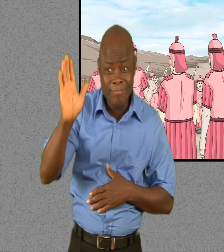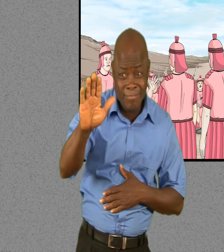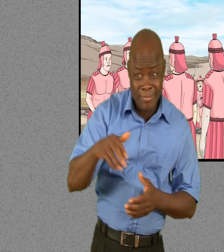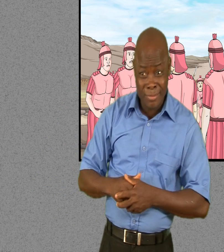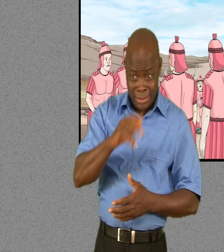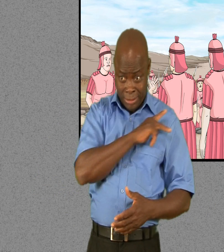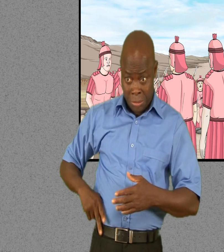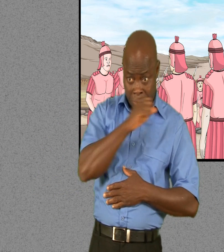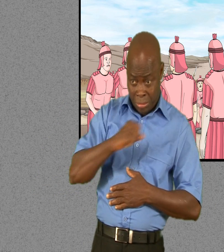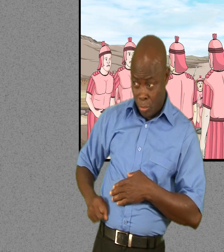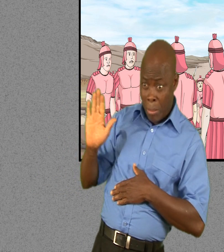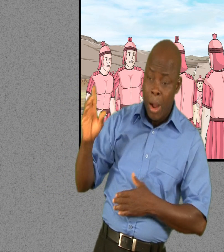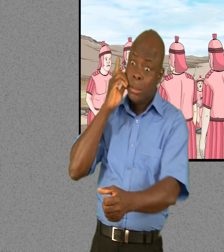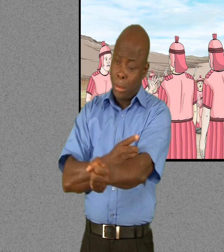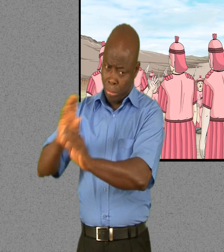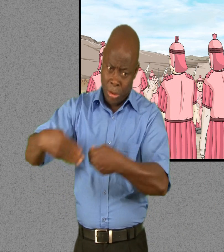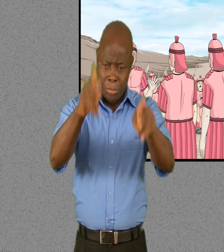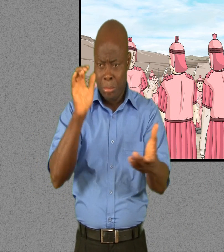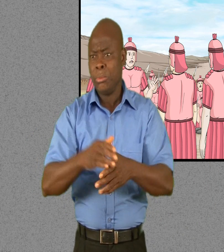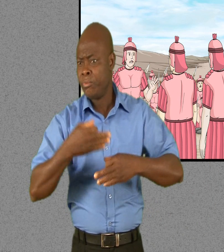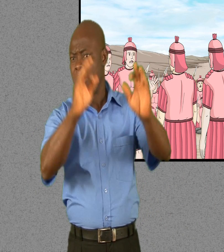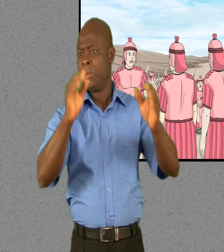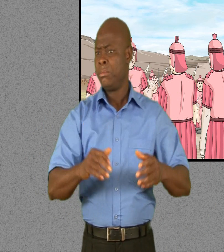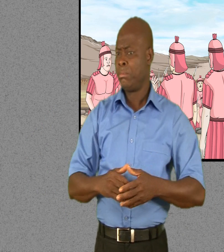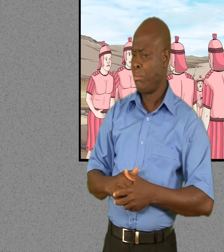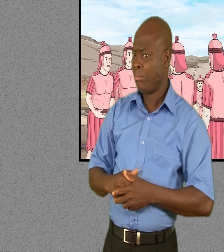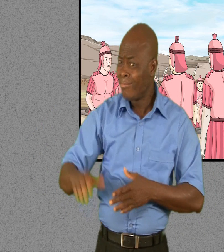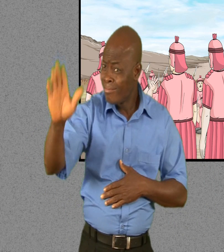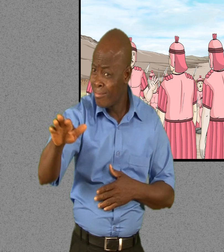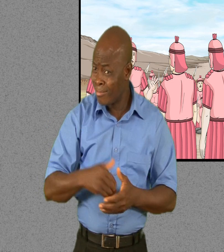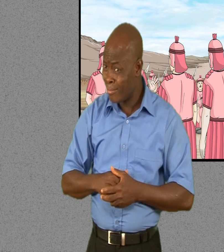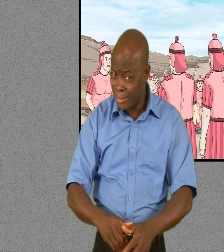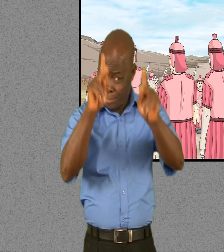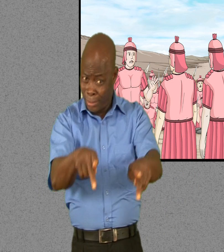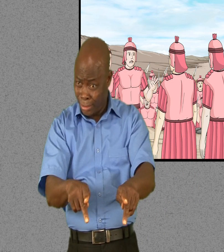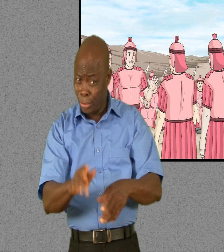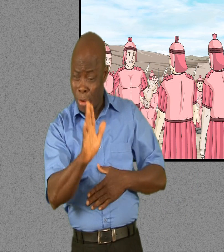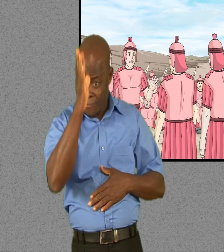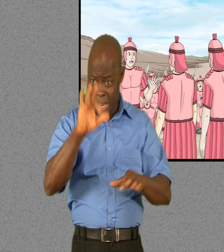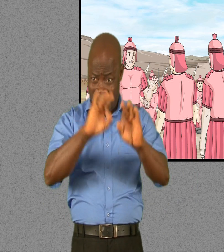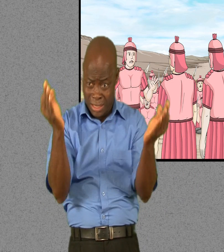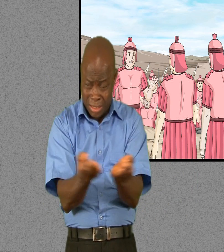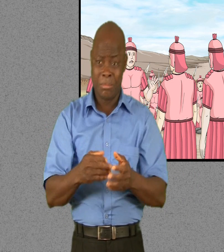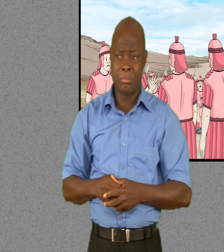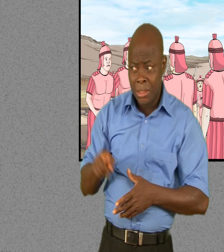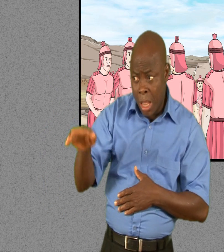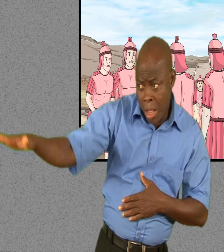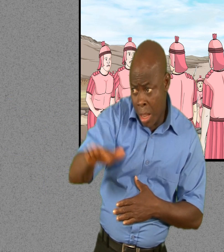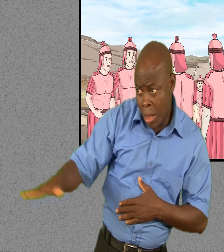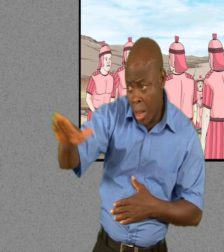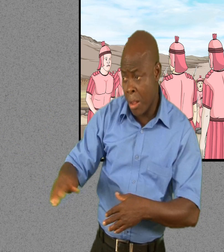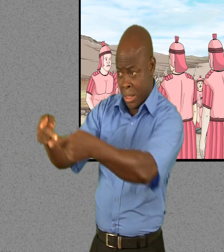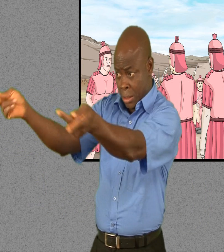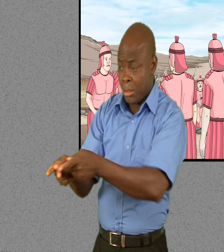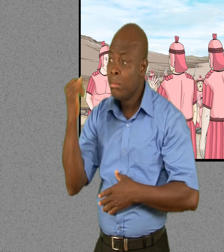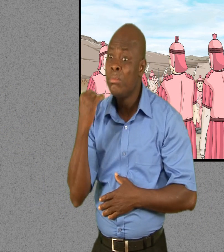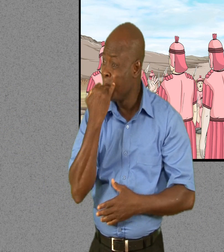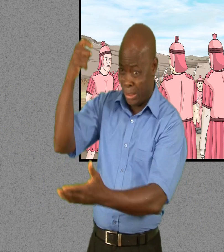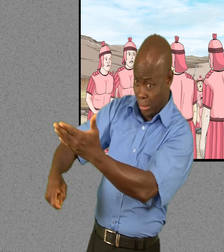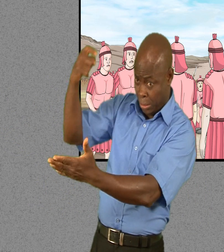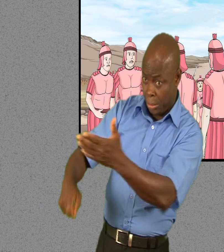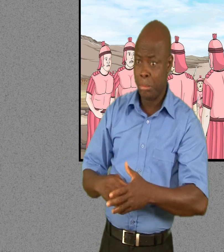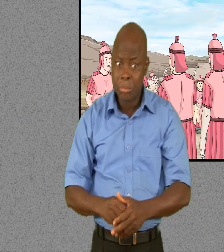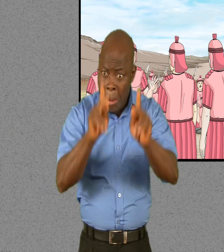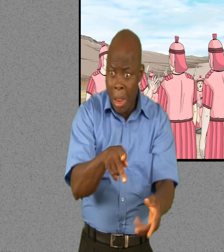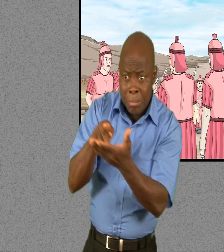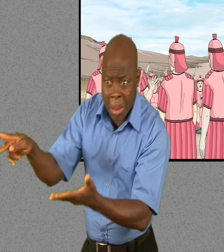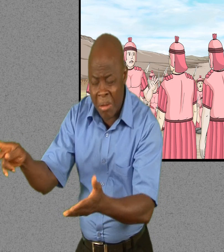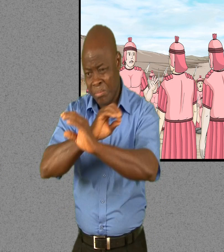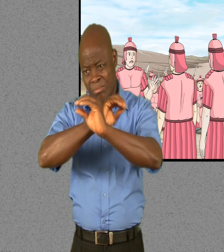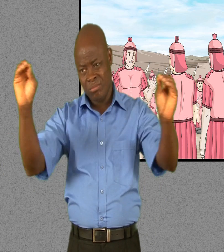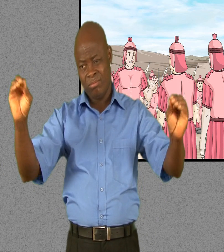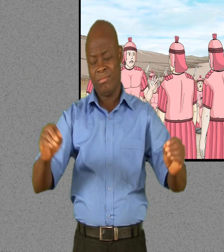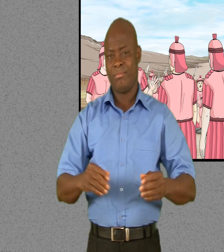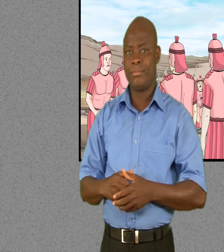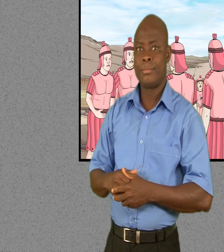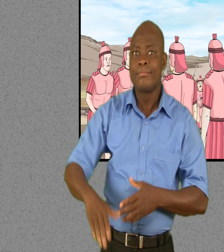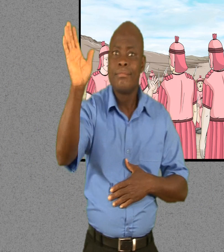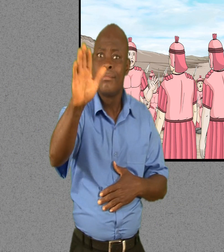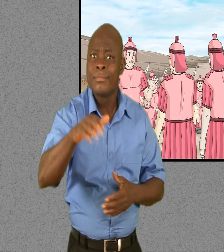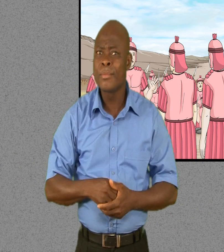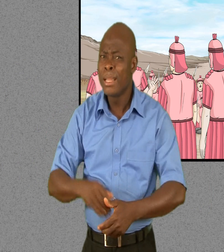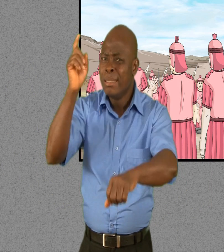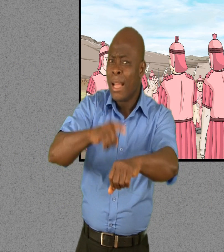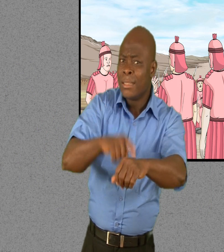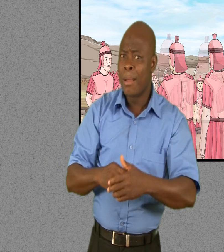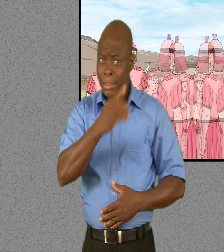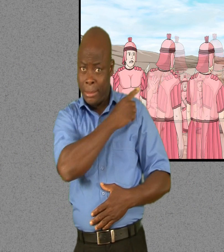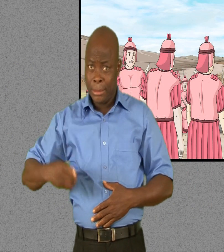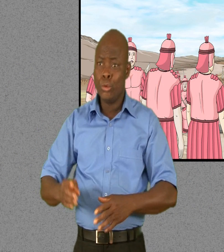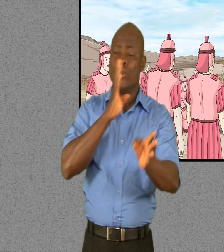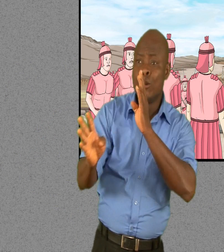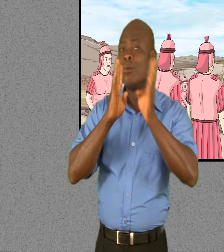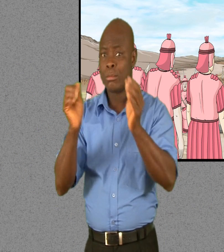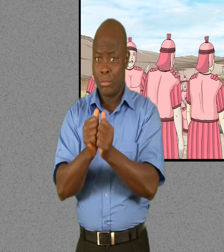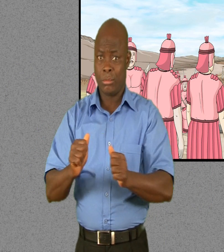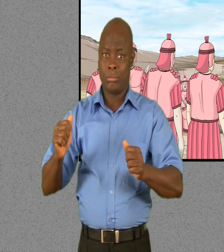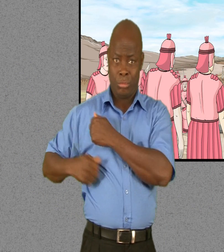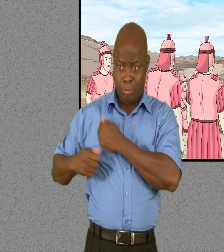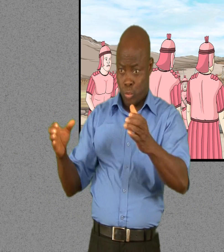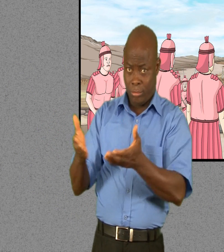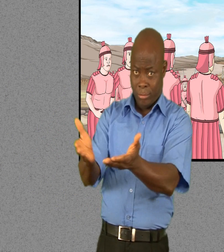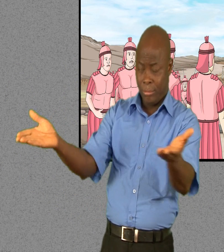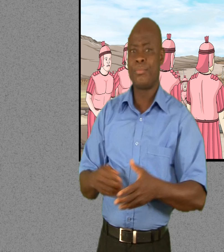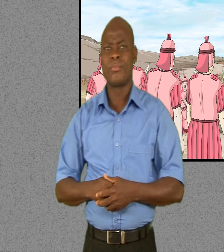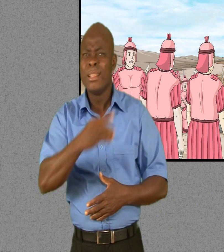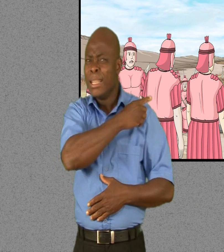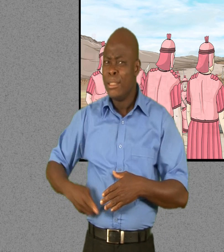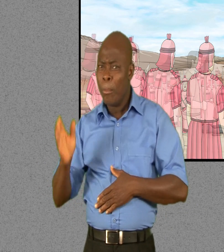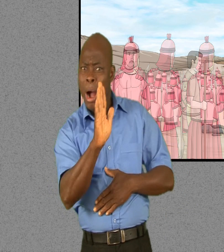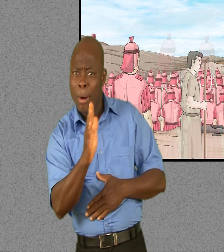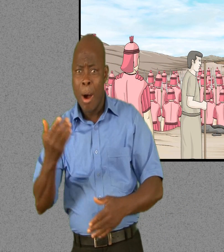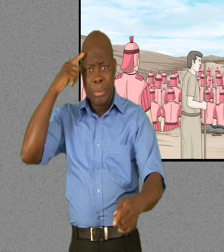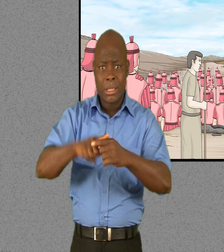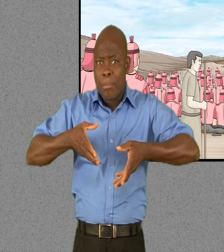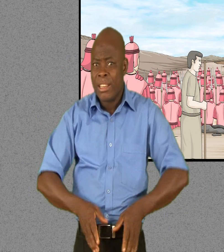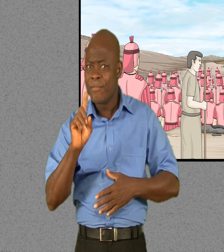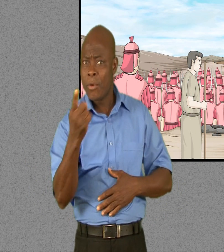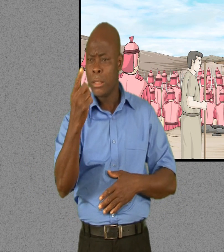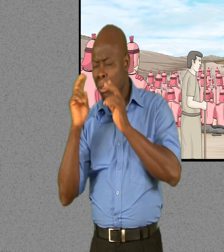The people told him about the offer, saying, “That is what will be done for the man who kills him.”